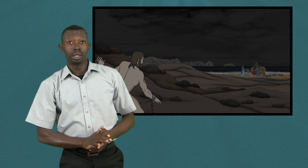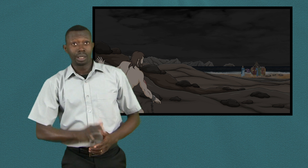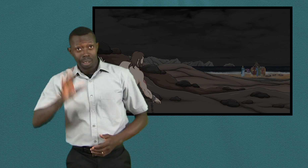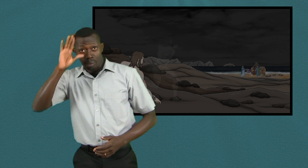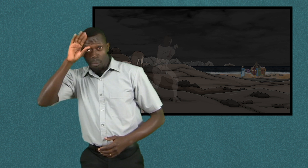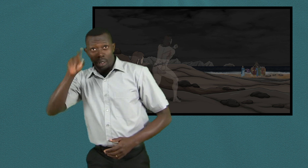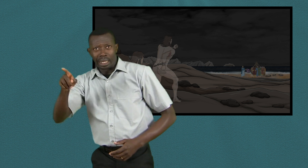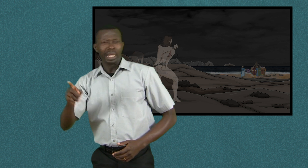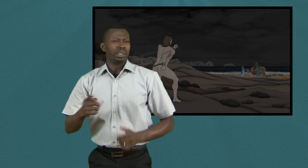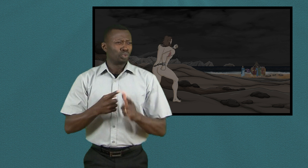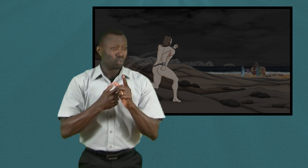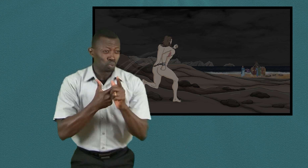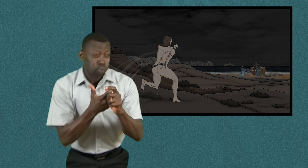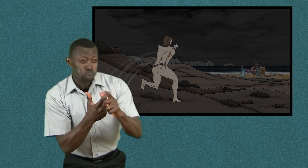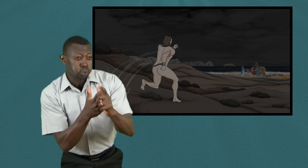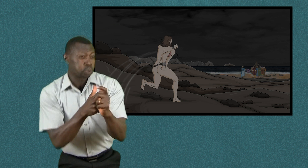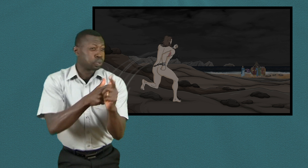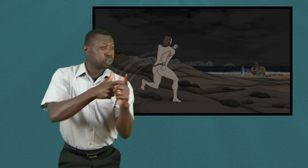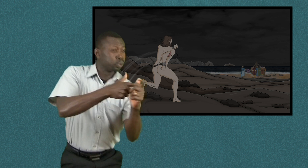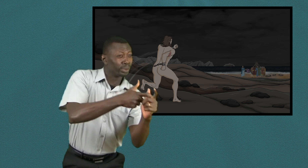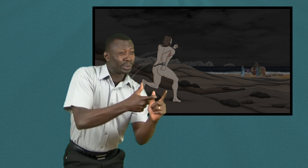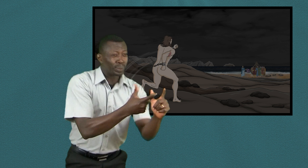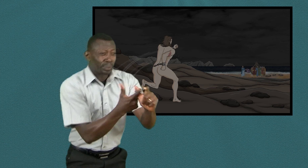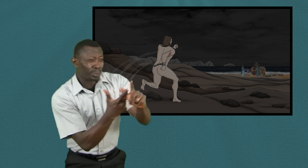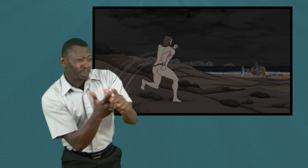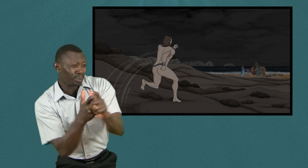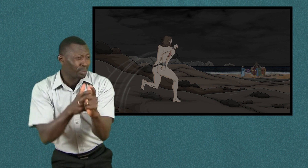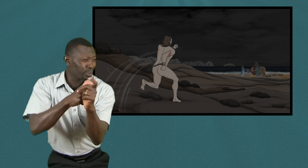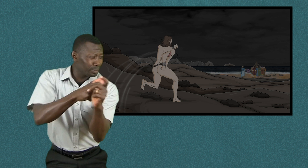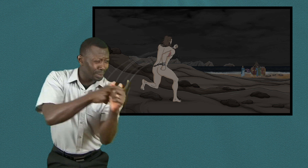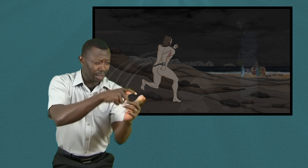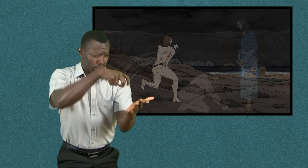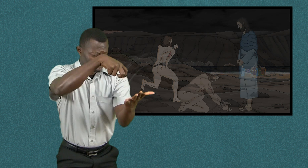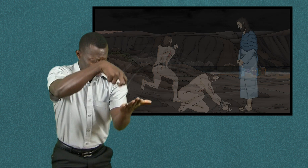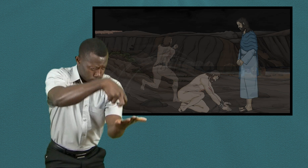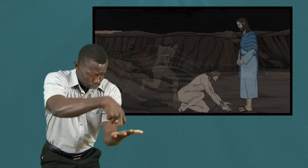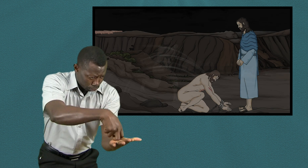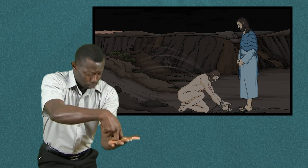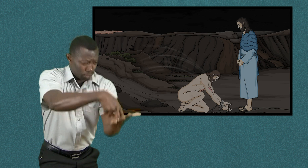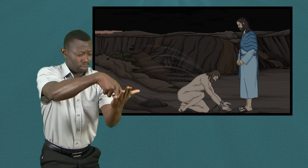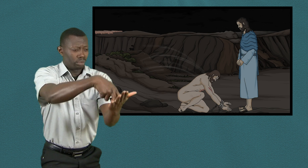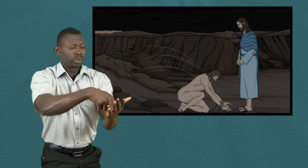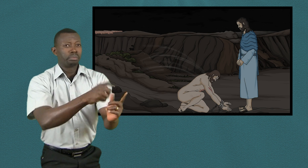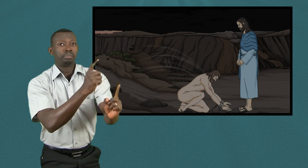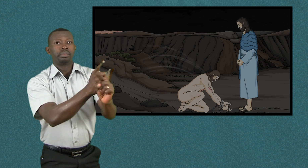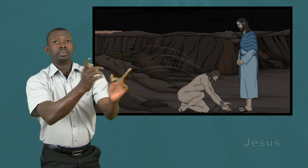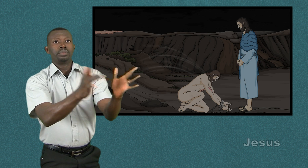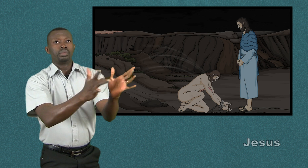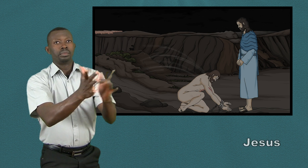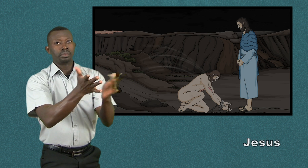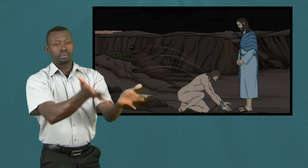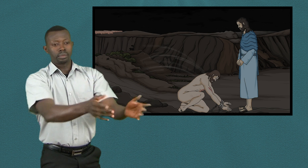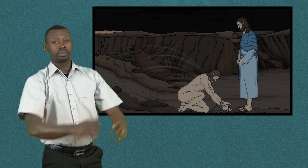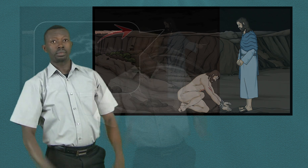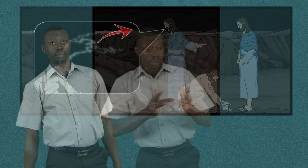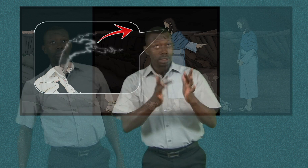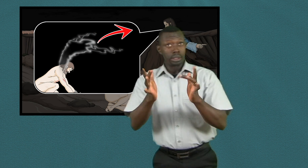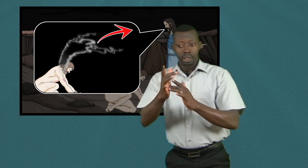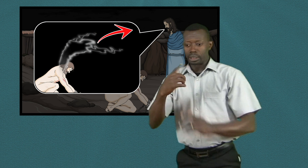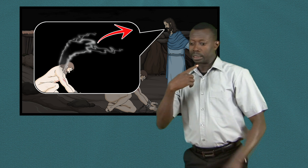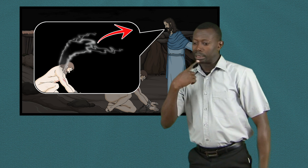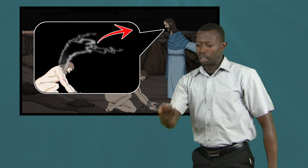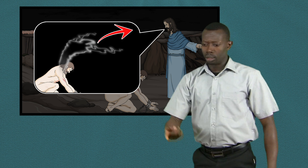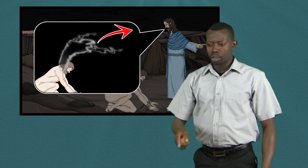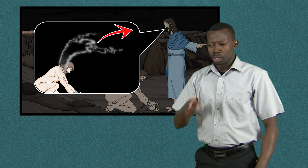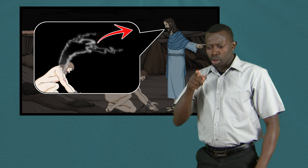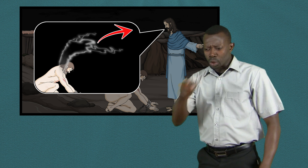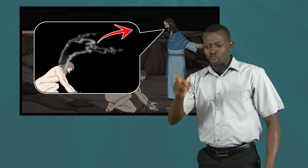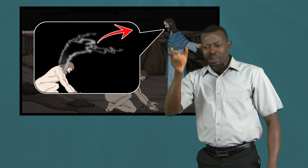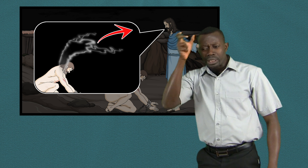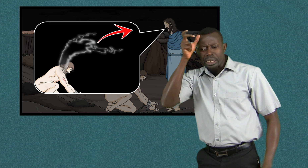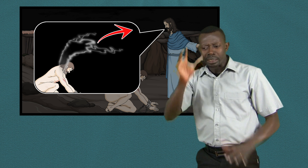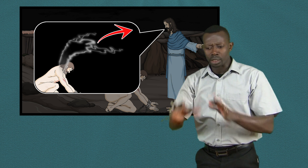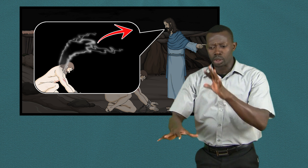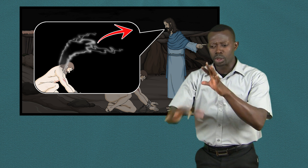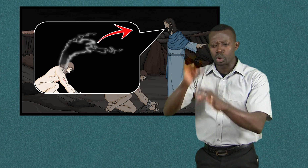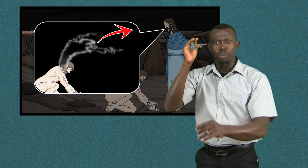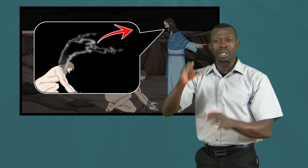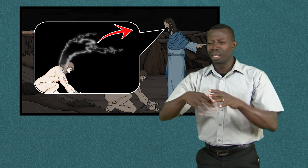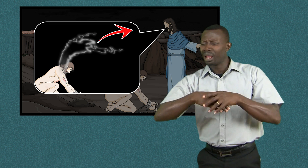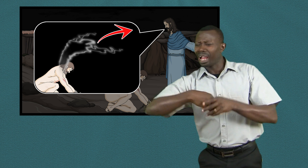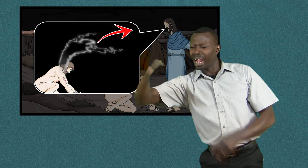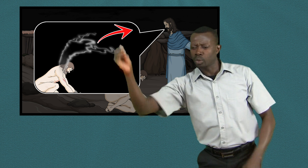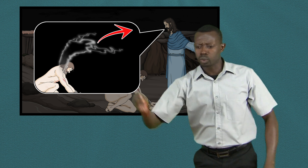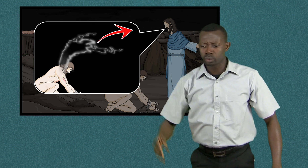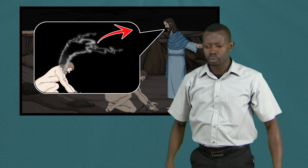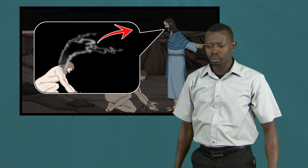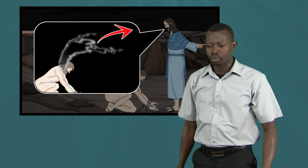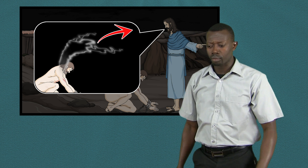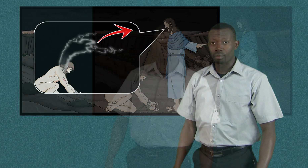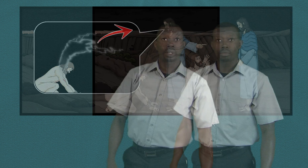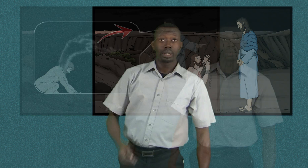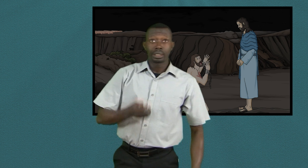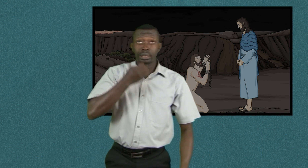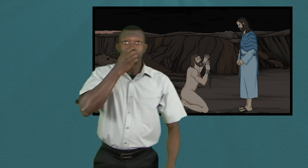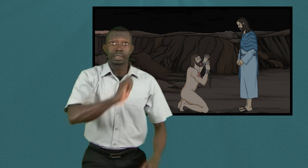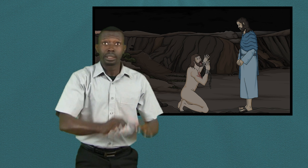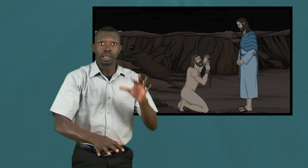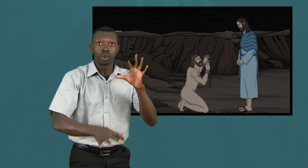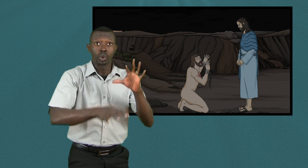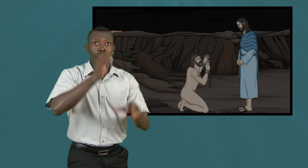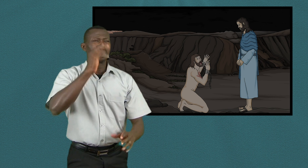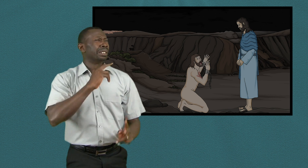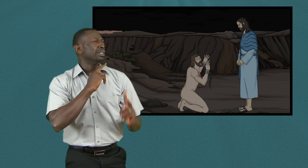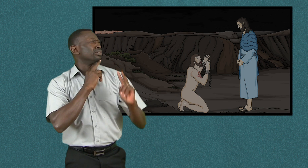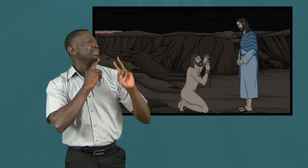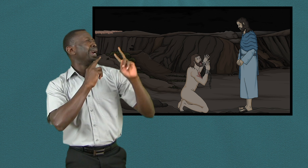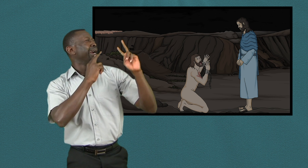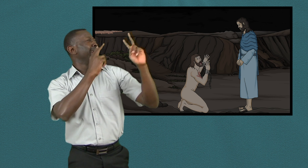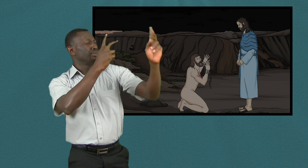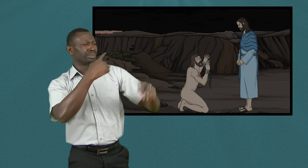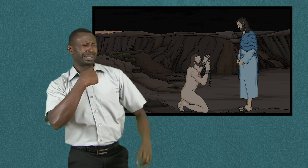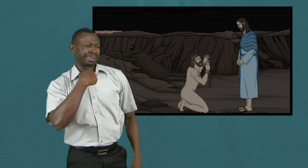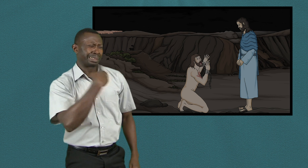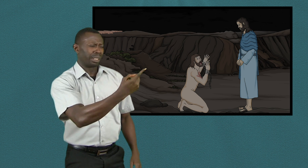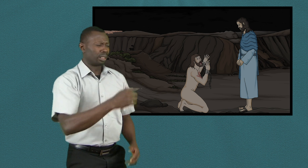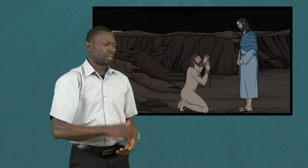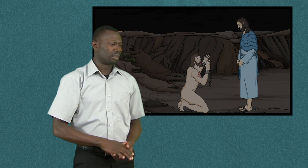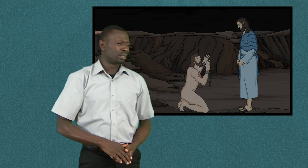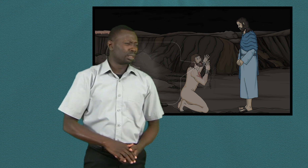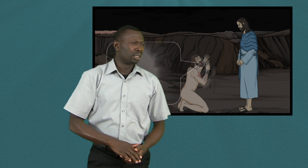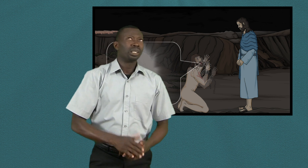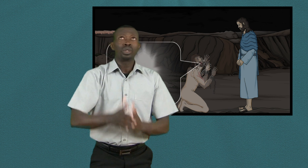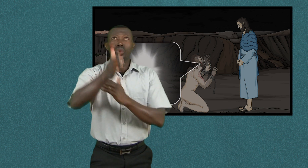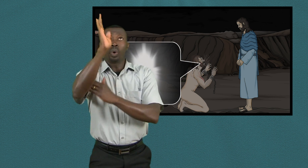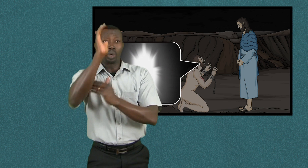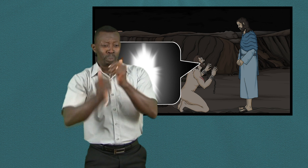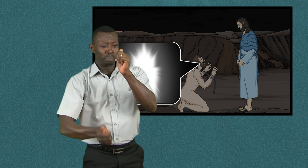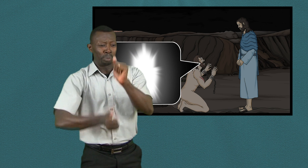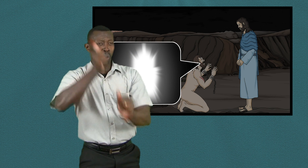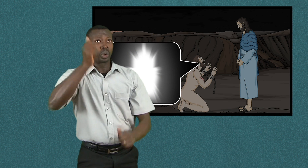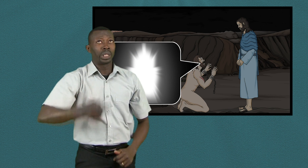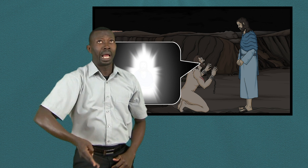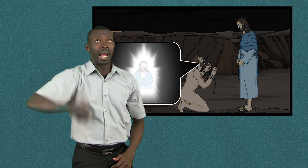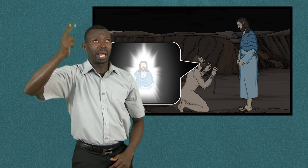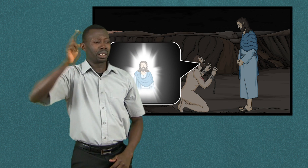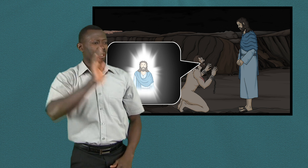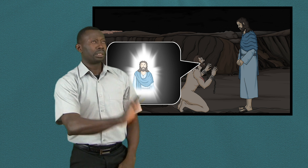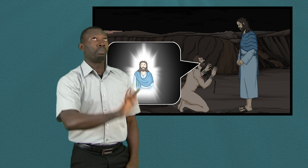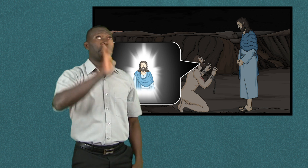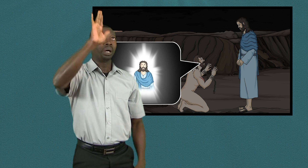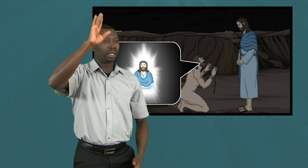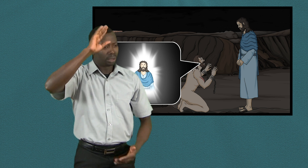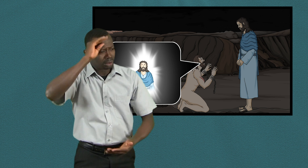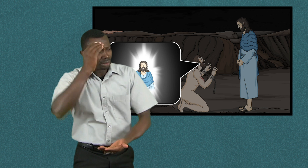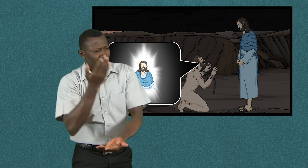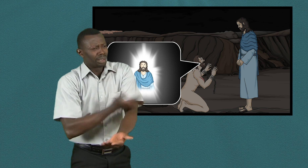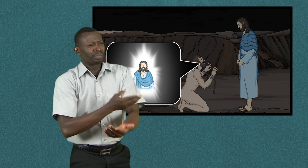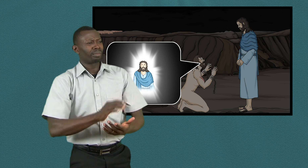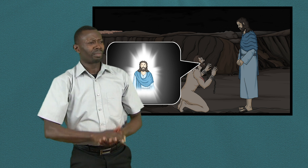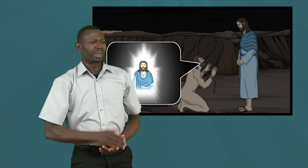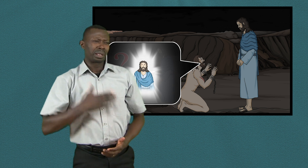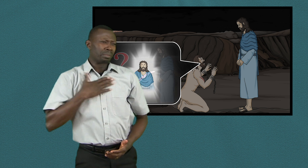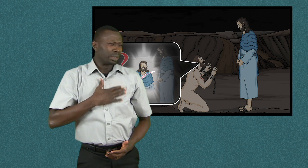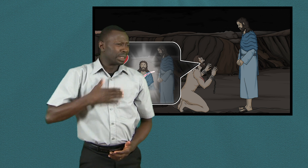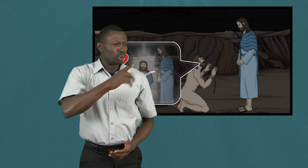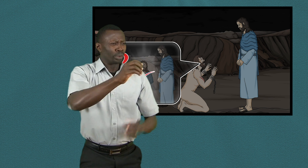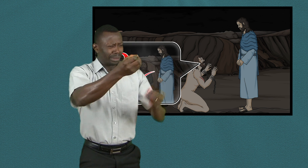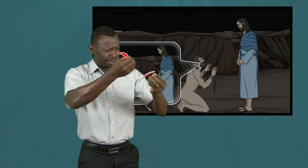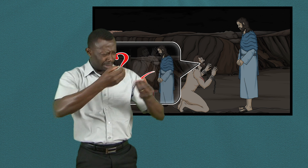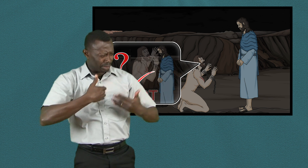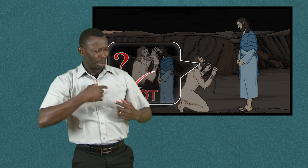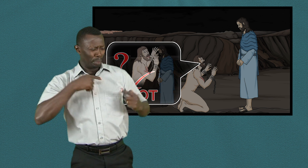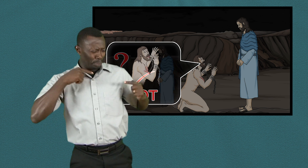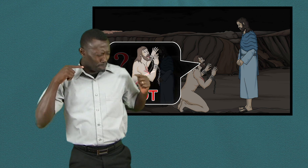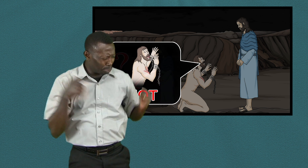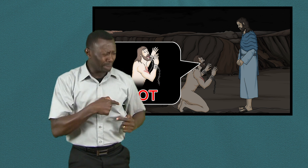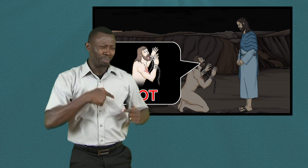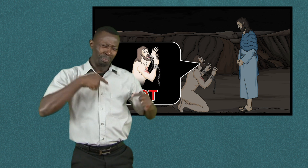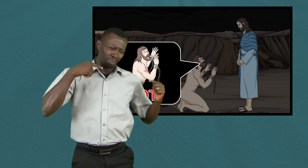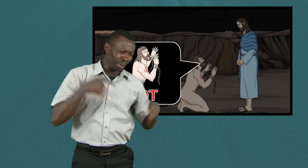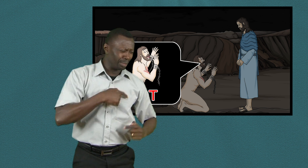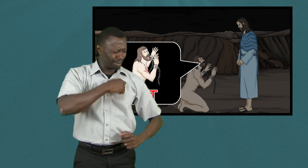And he shouted in a loud voice, “What do You want with me, Jesus, Son of the Most High God?